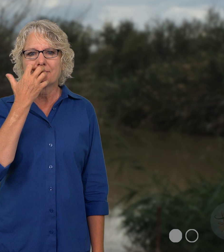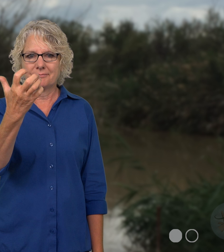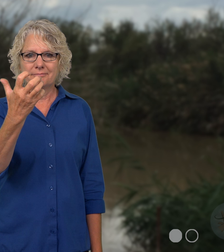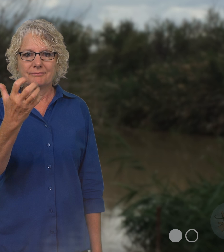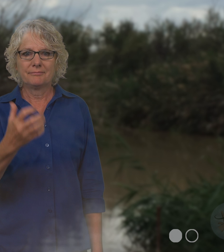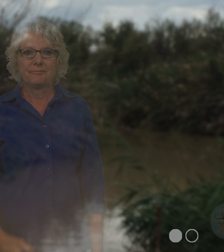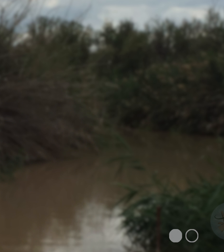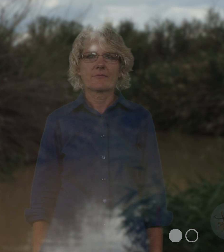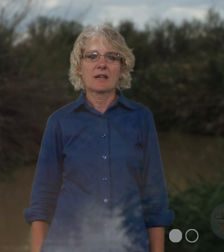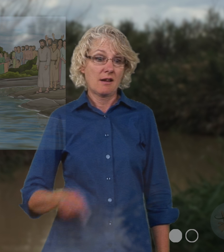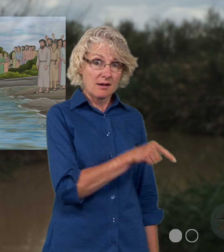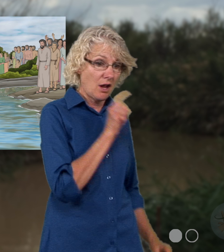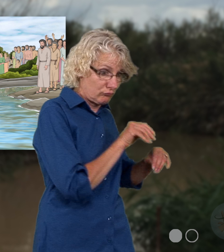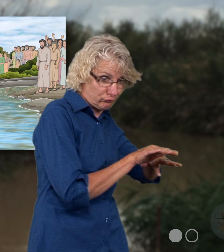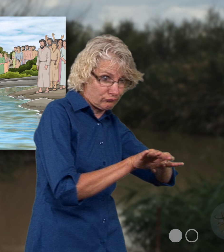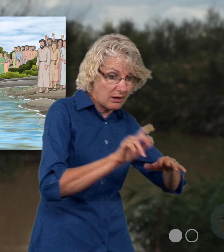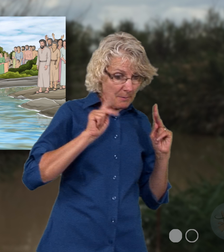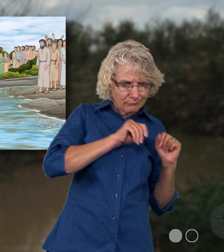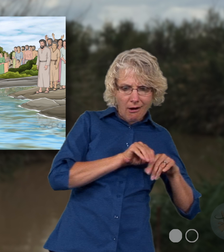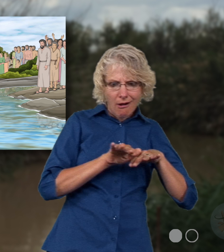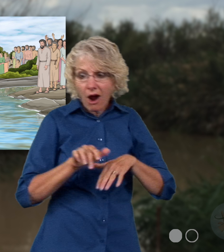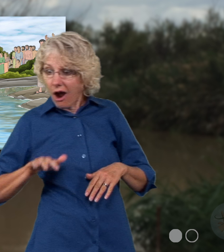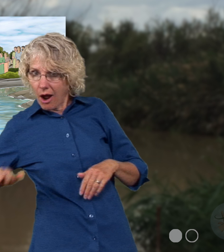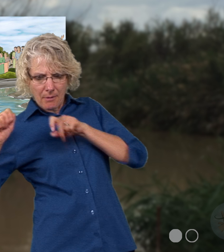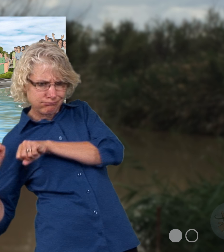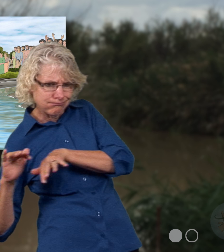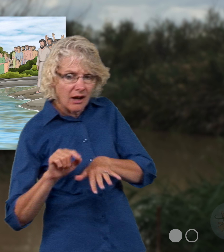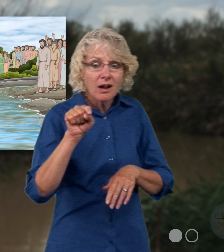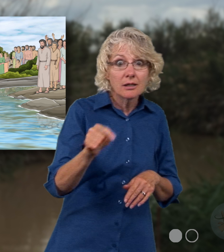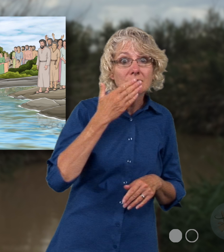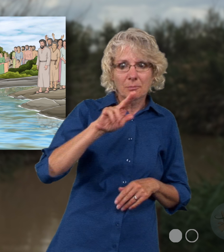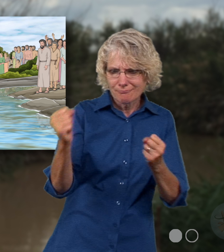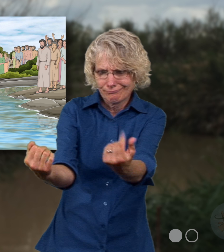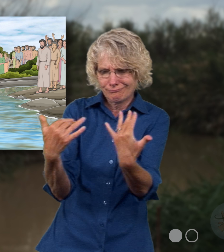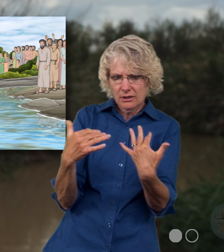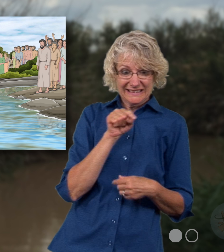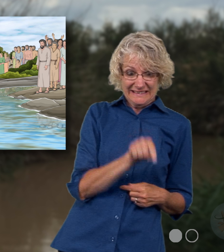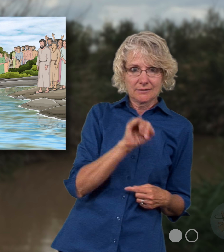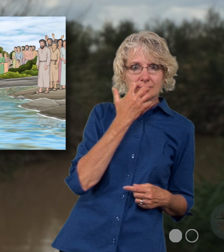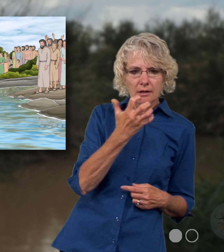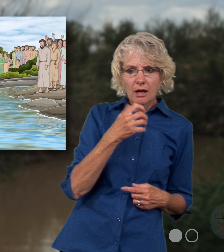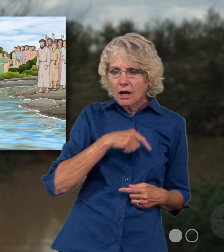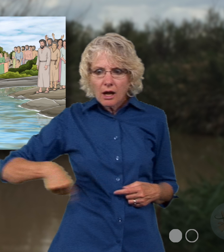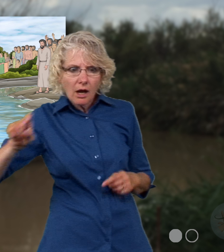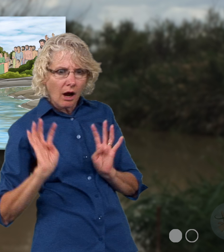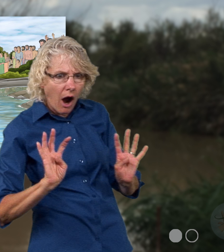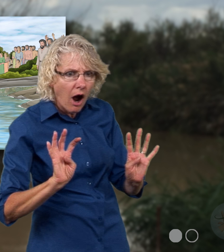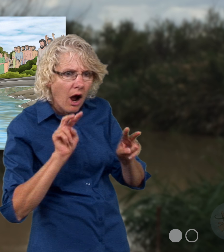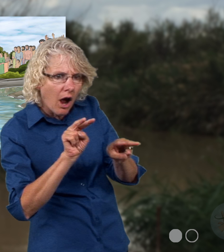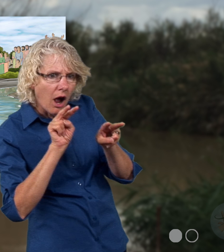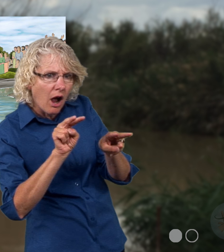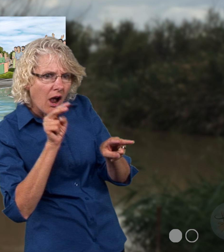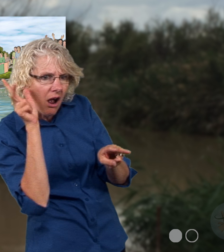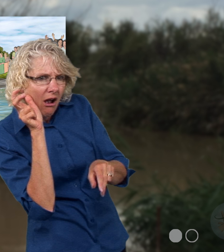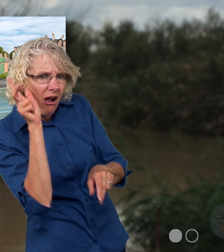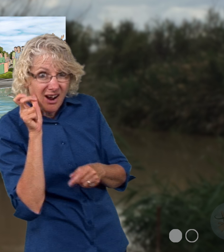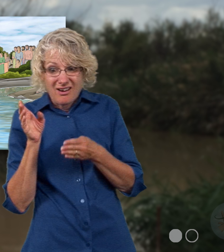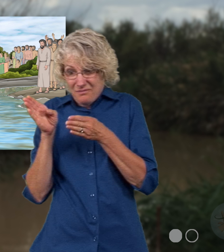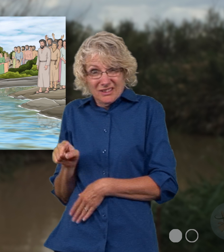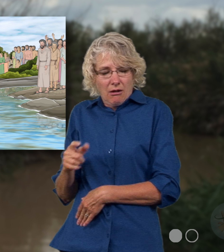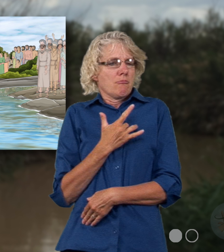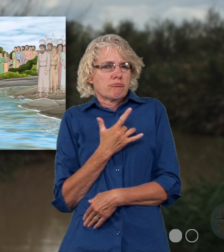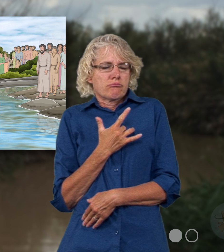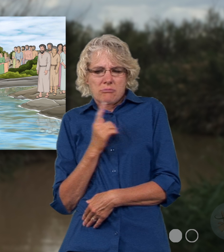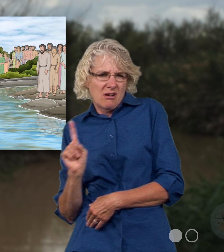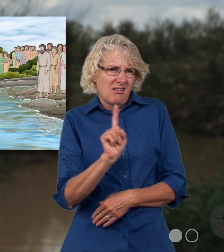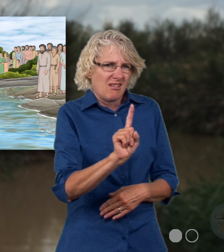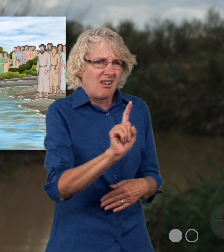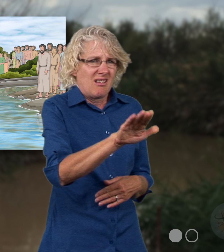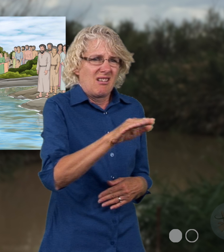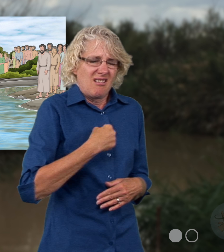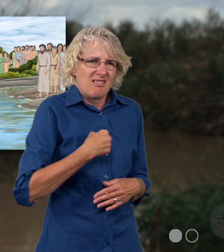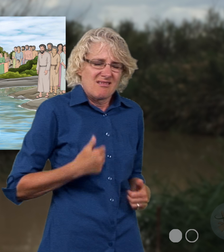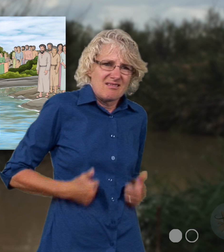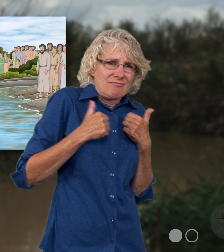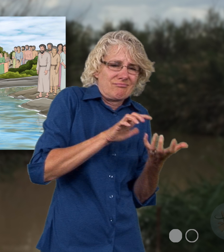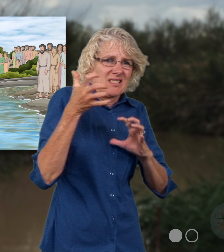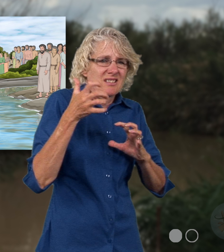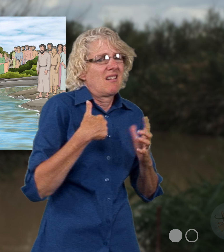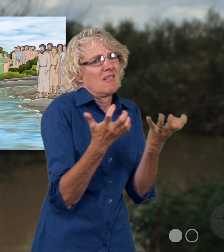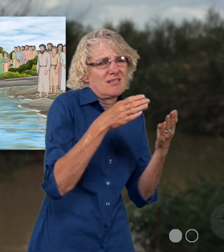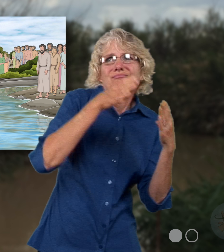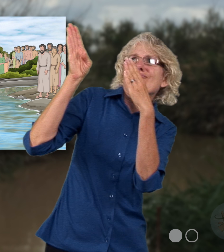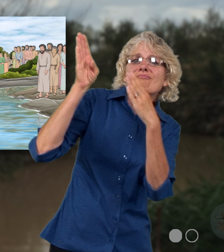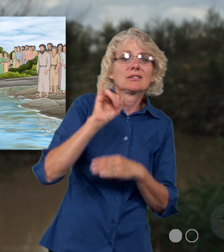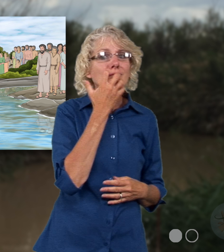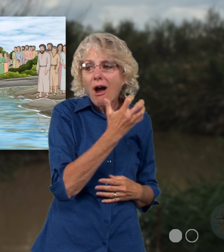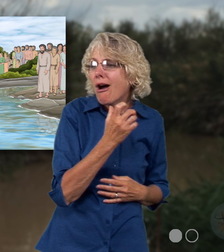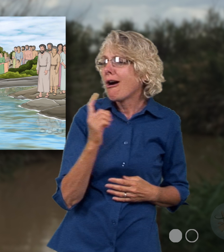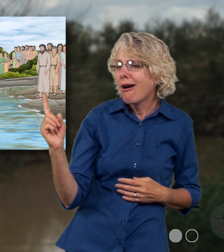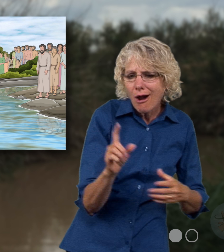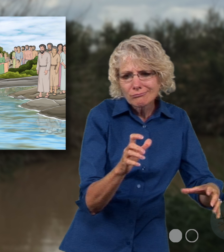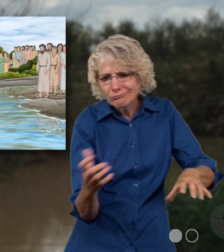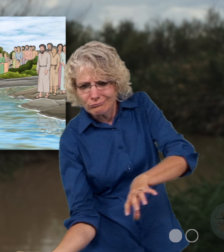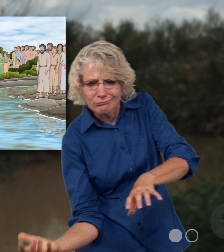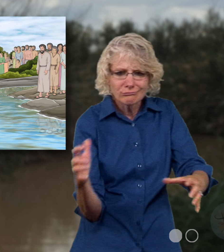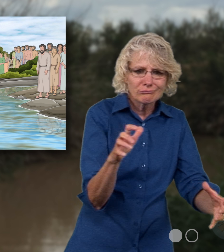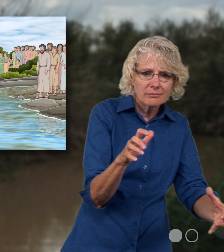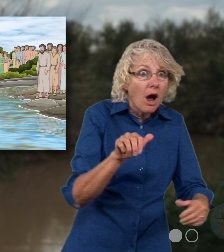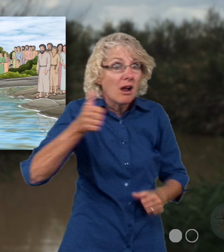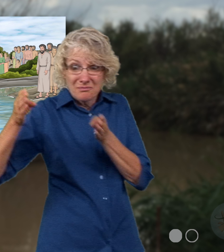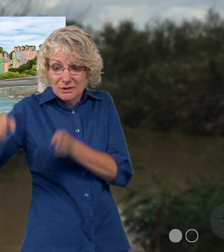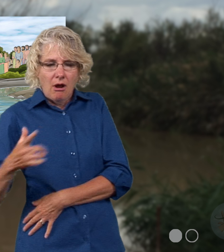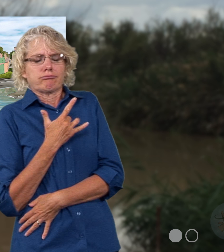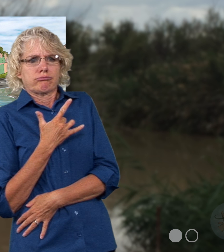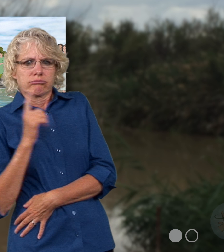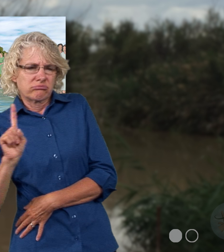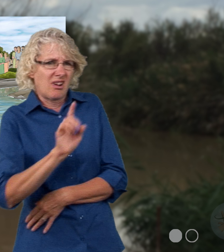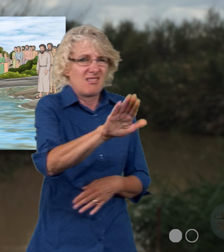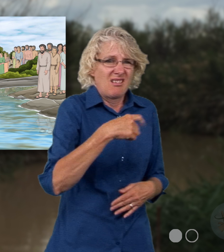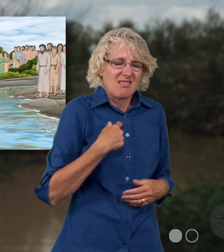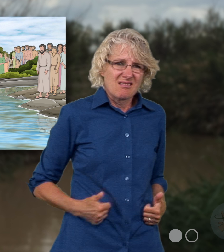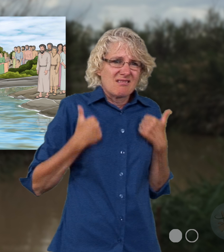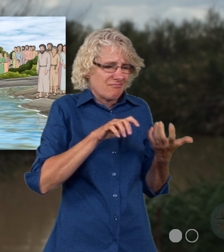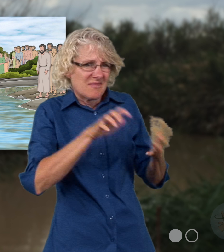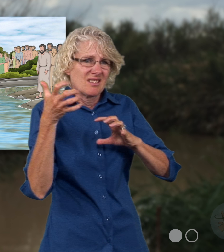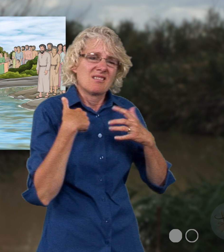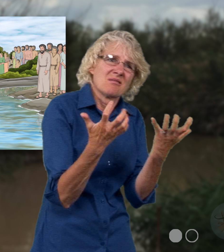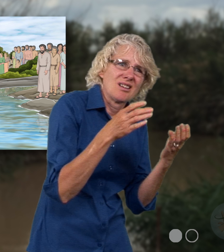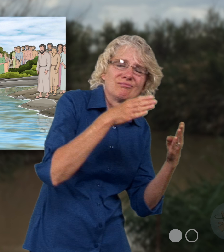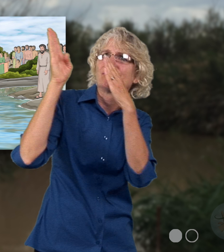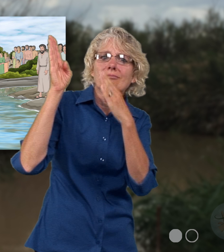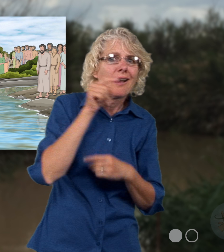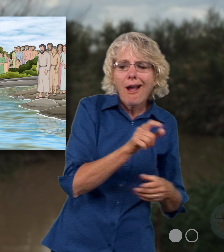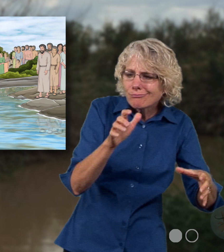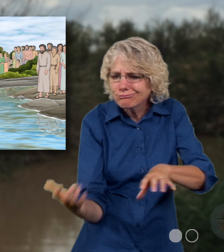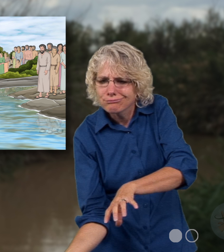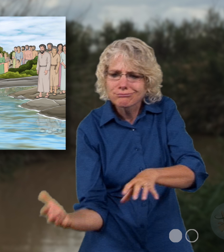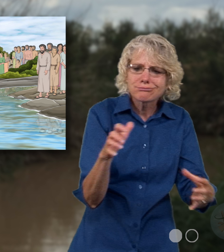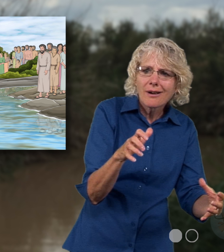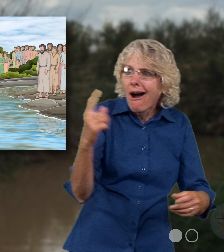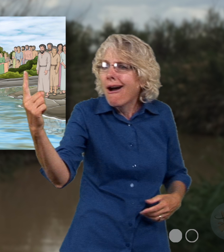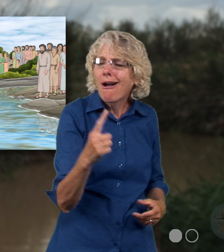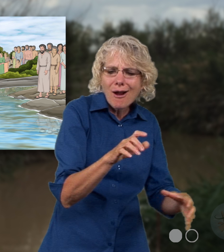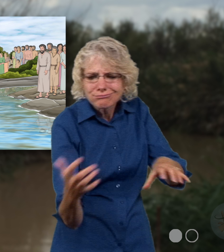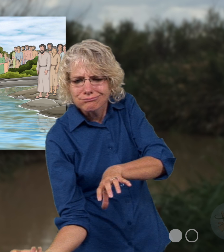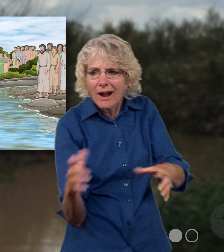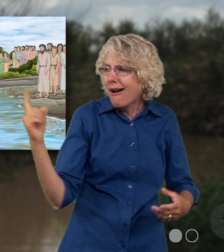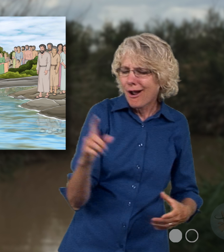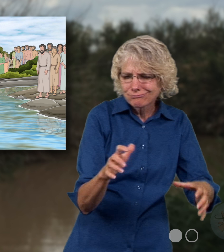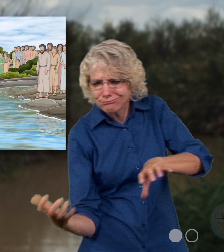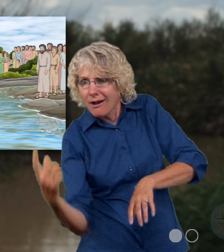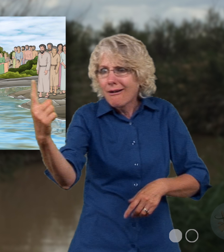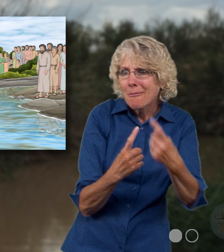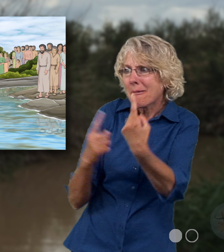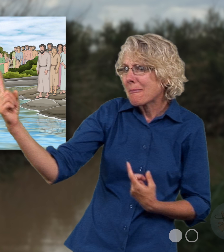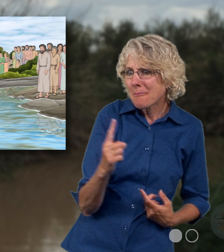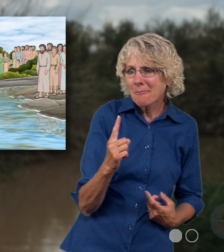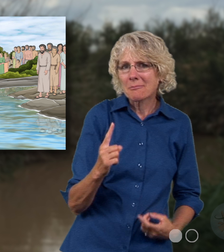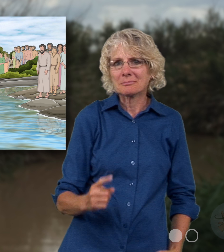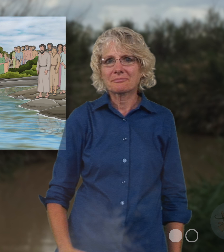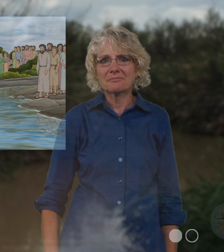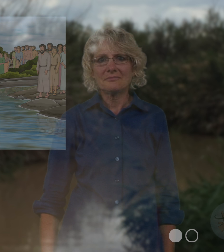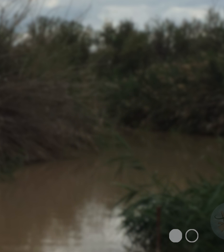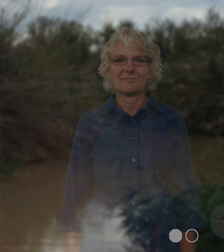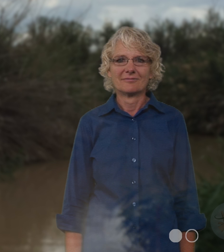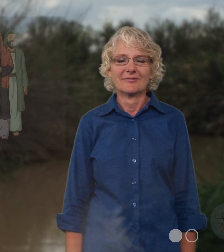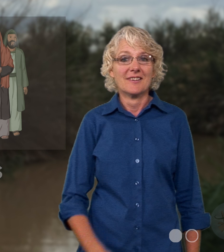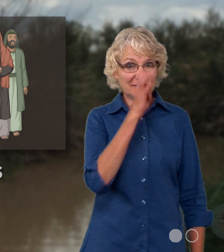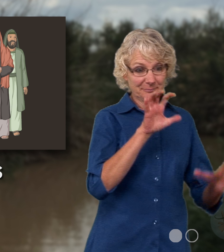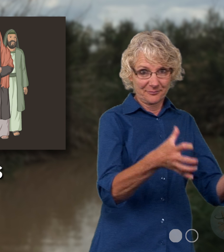Confessing their sins, they were baptized by him in the Jordan River.